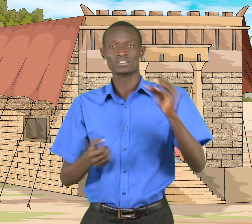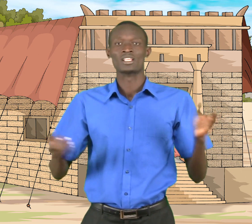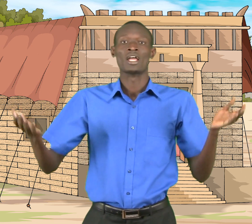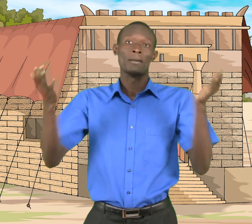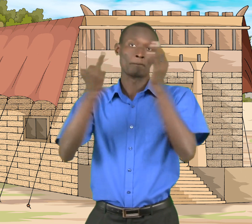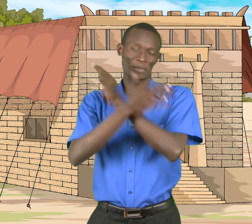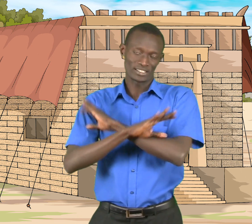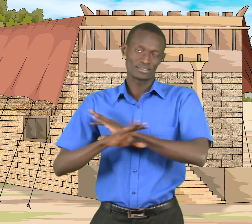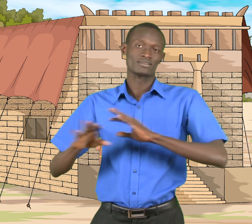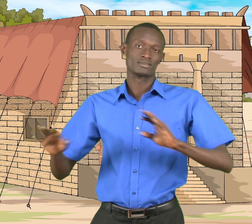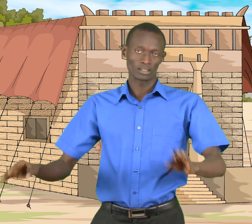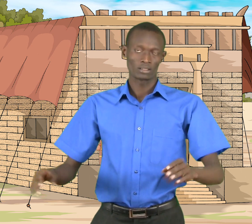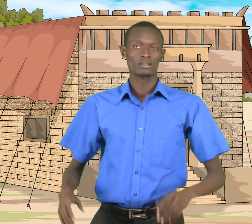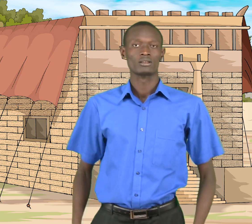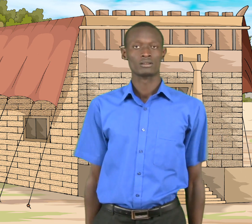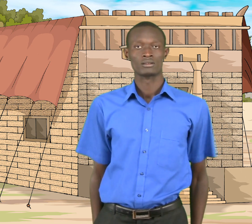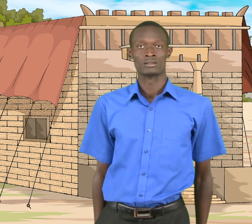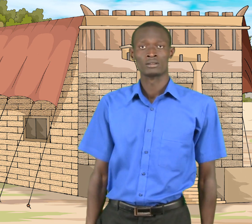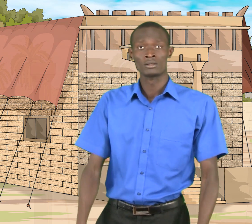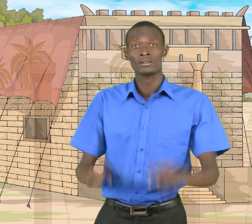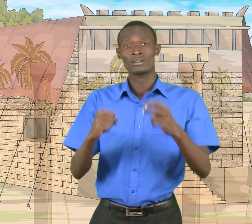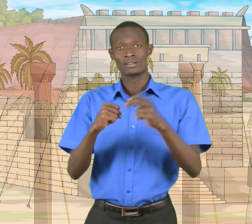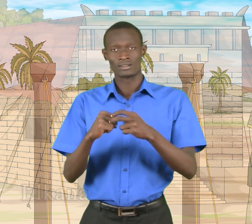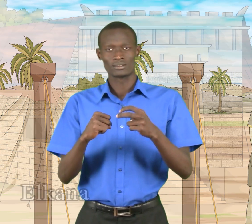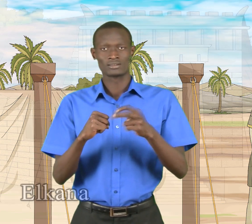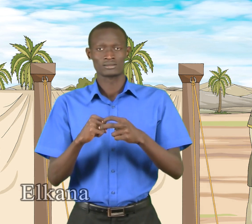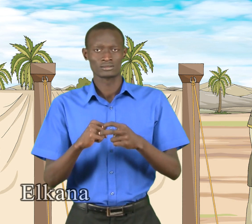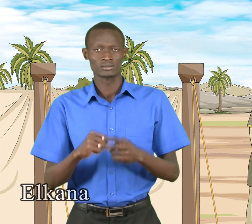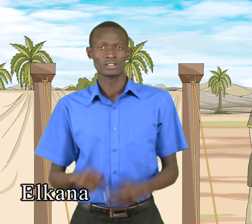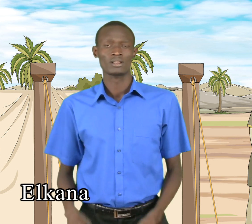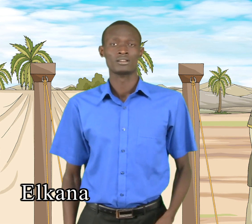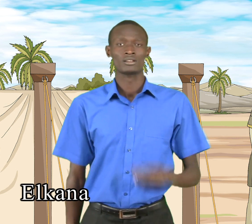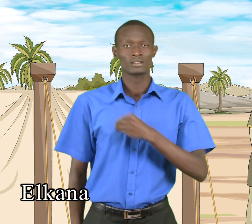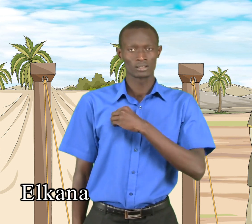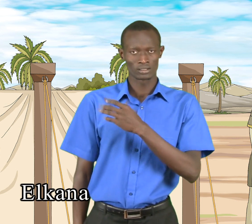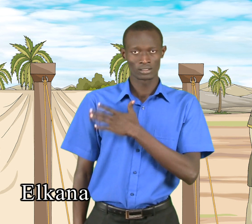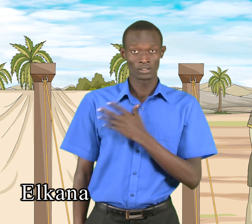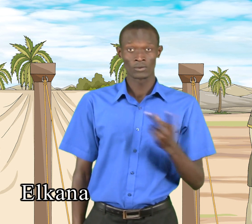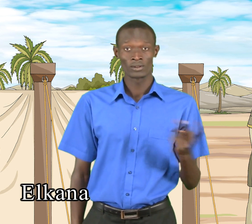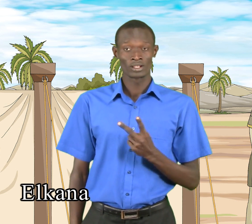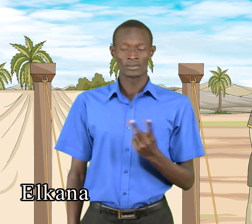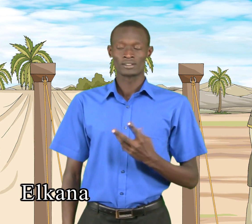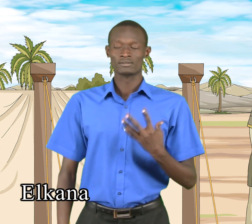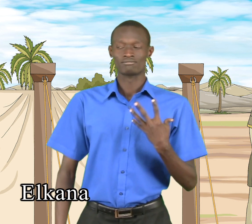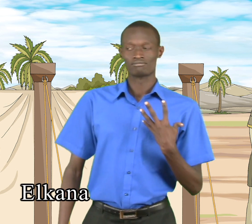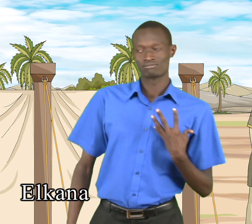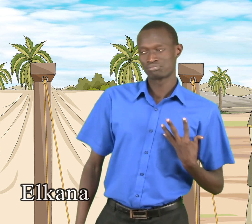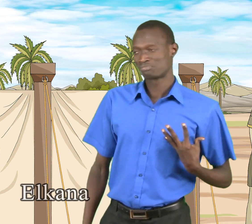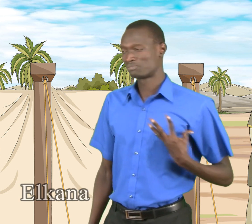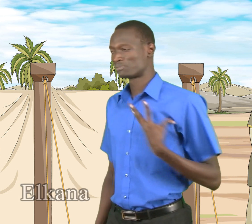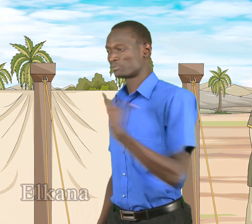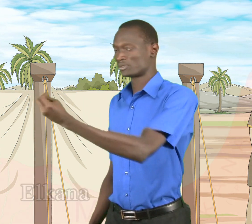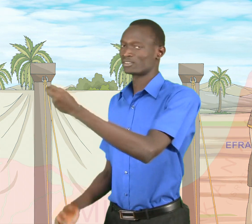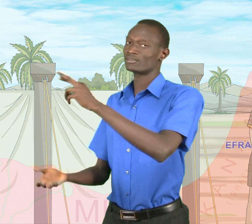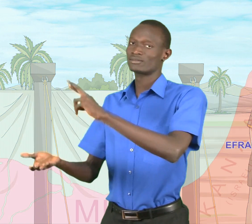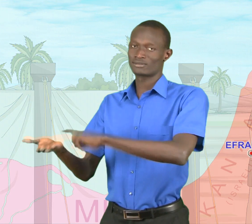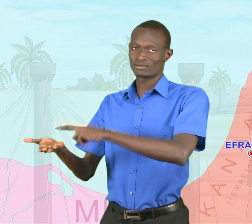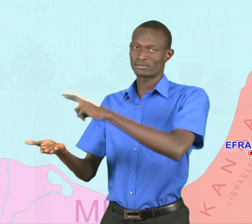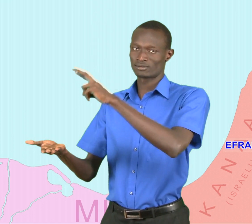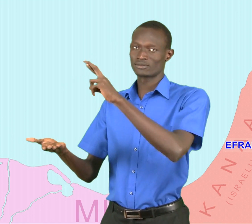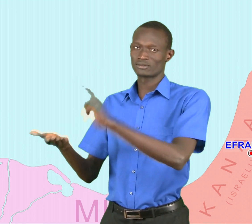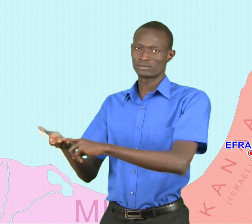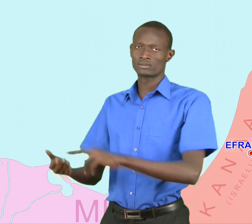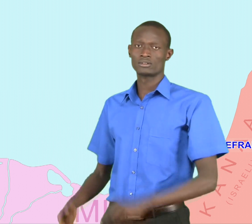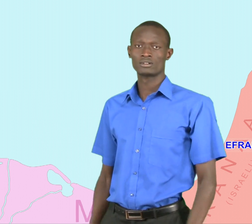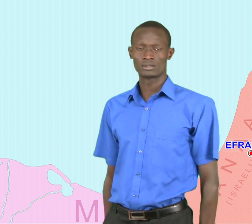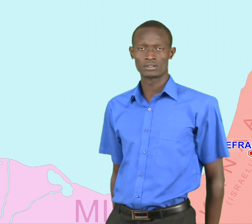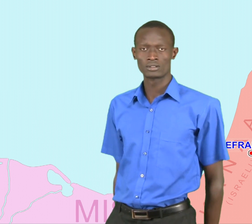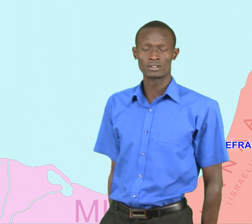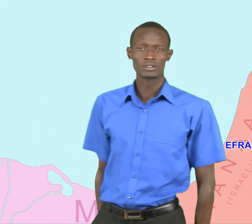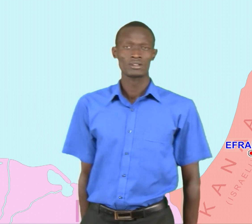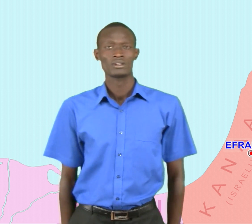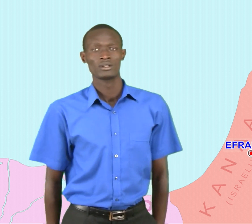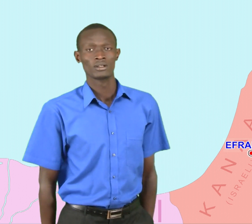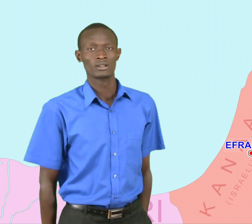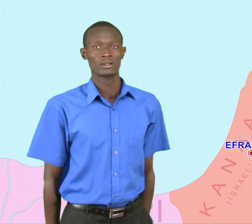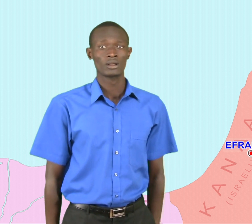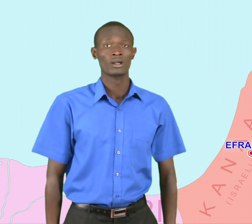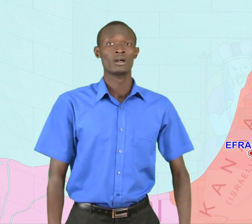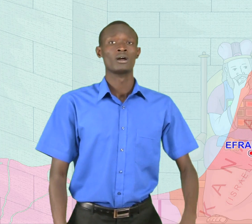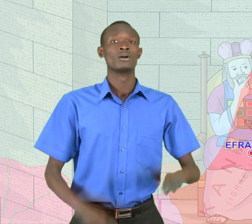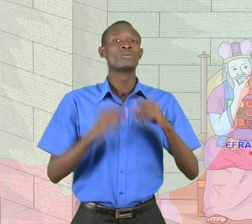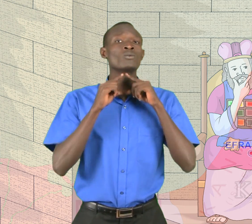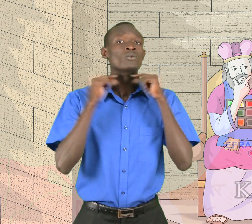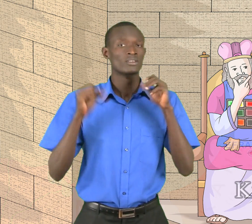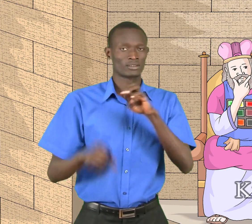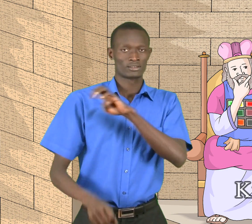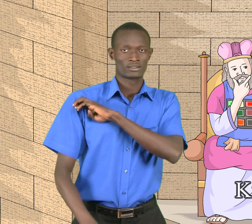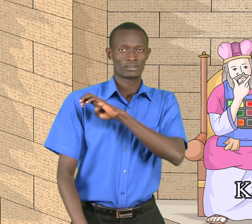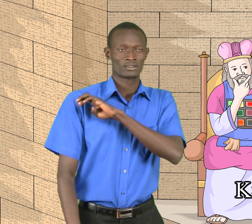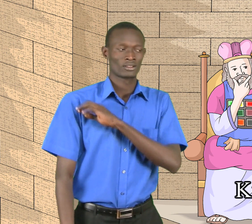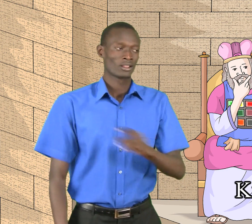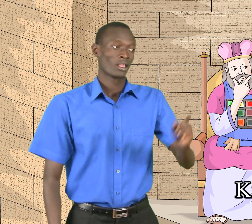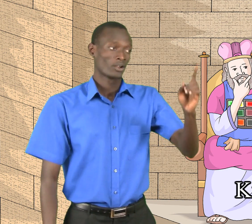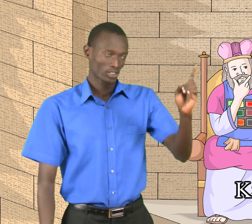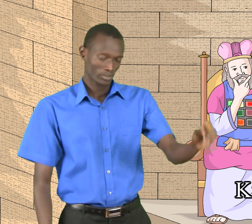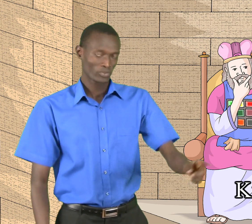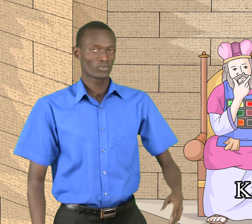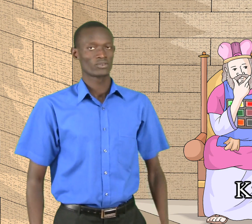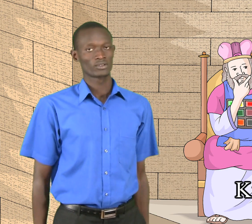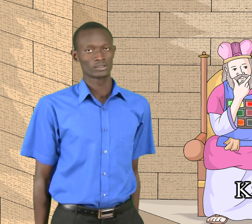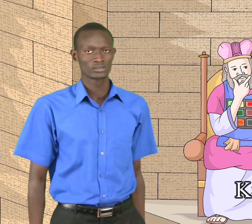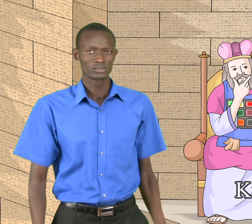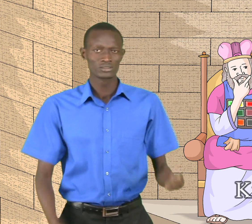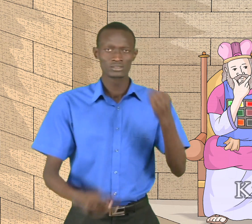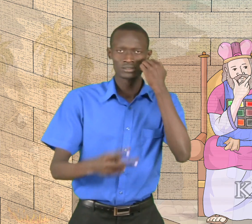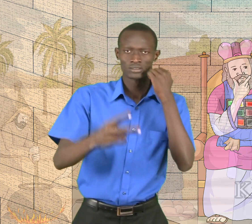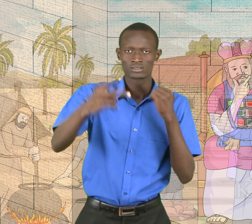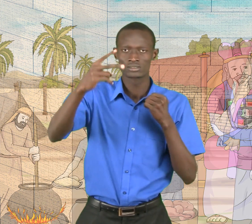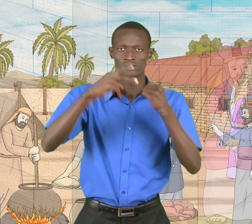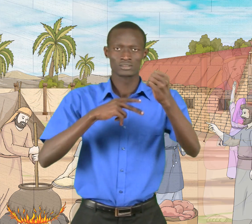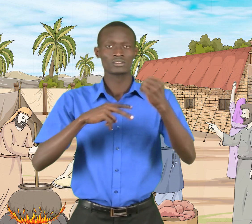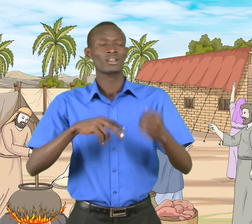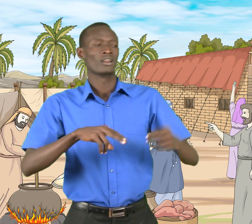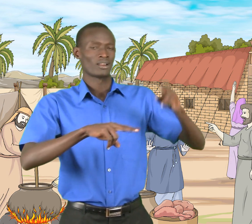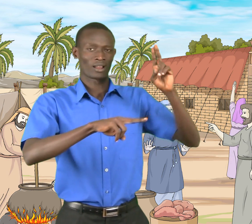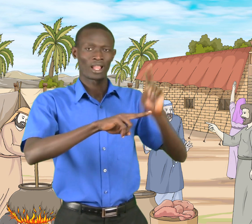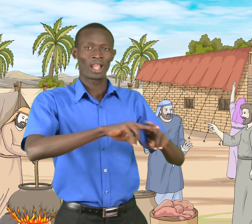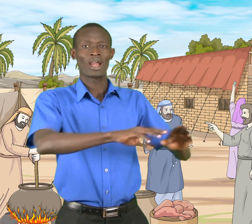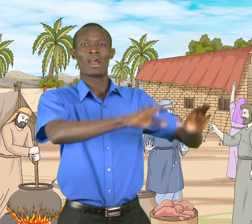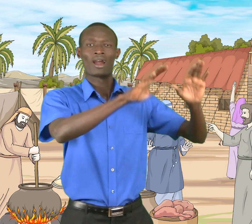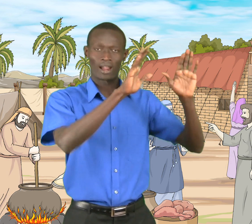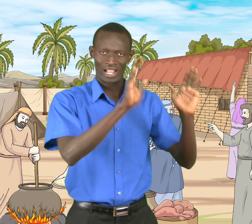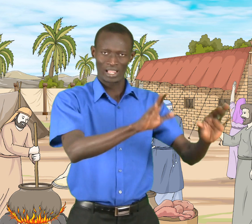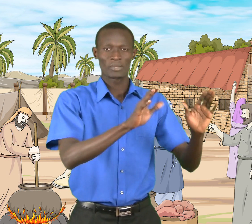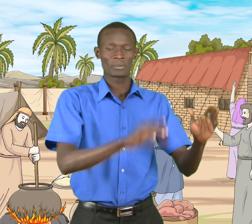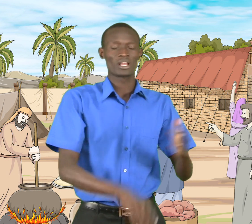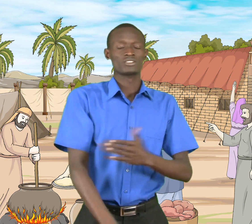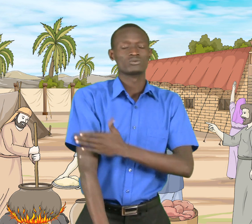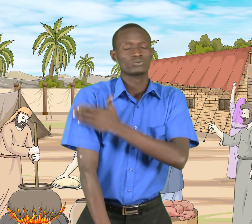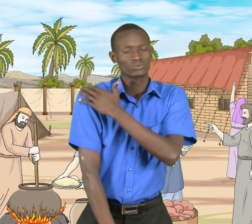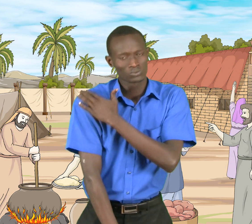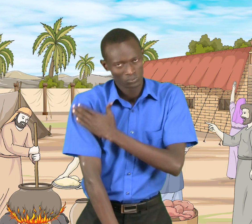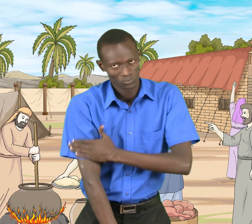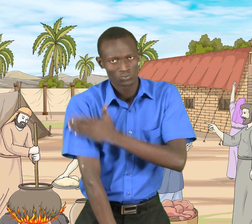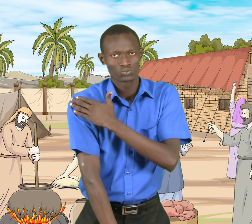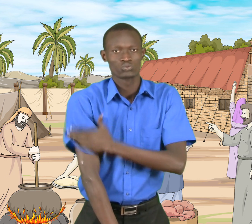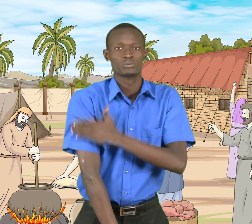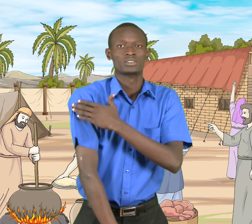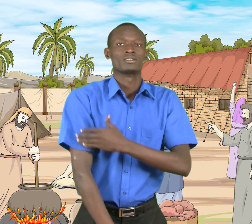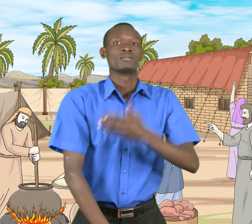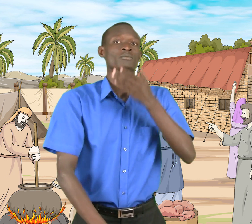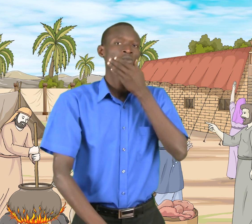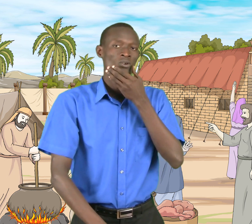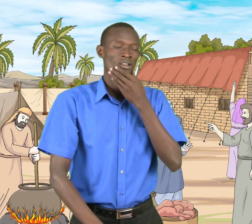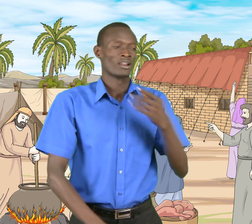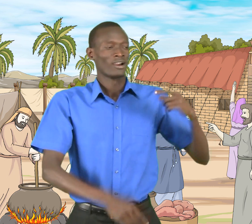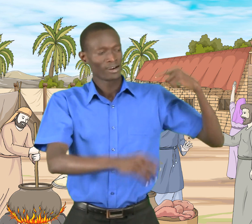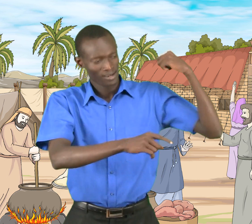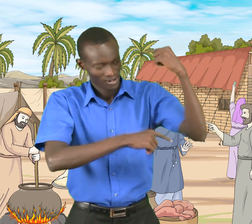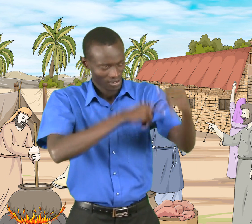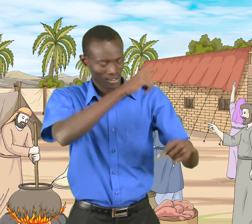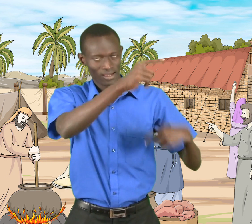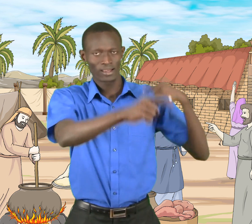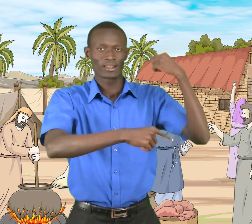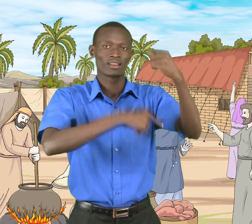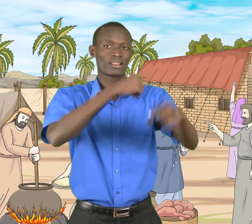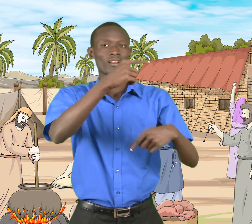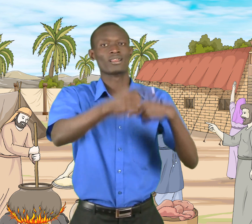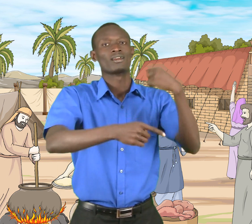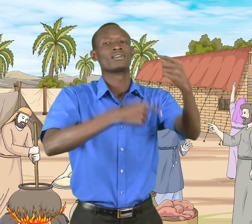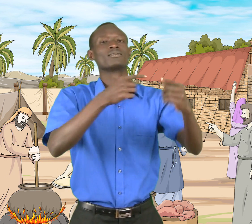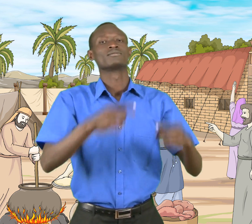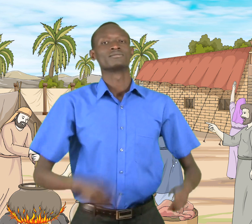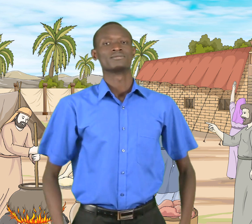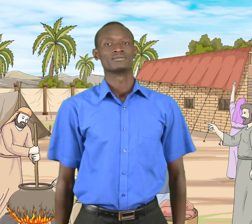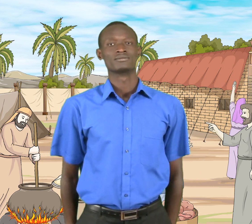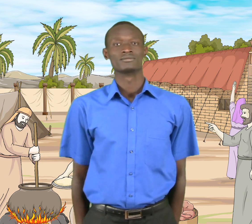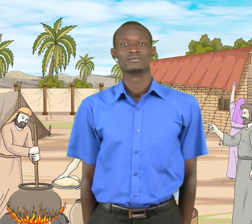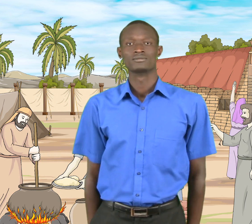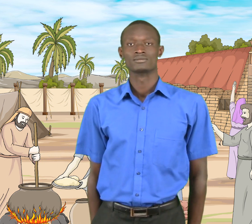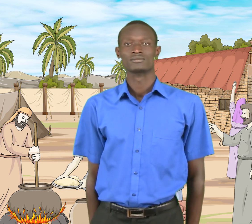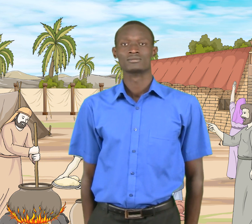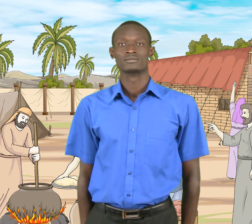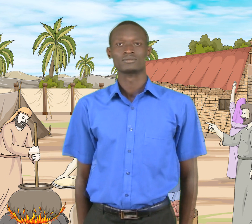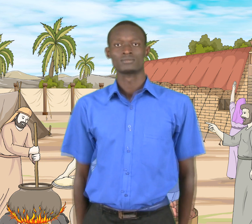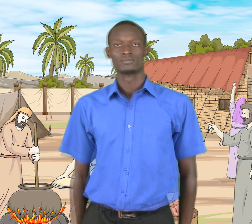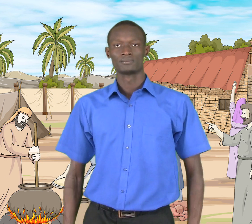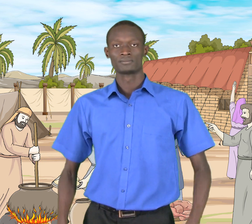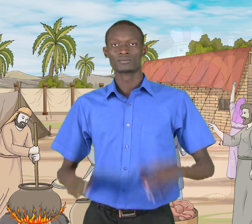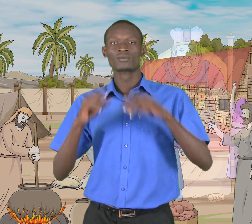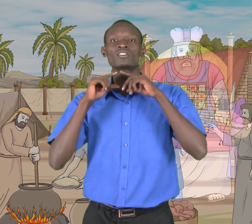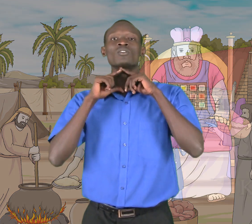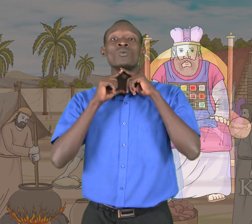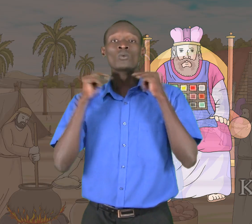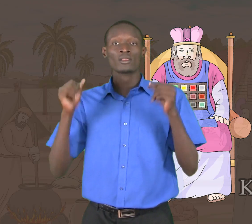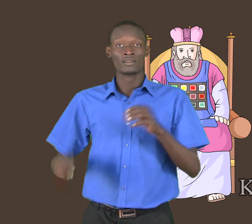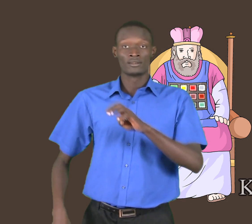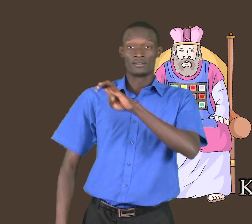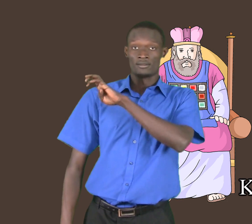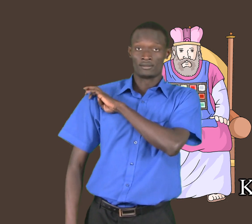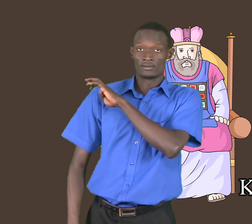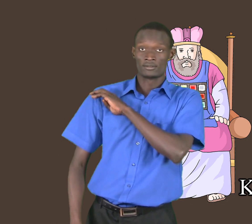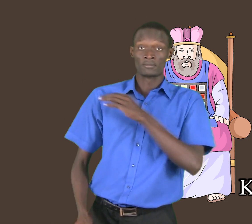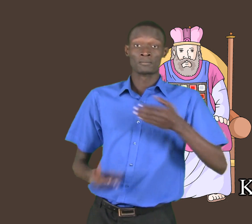Then Elkanah went home to Ramah, but the boy began ministering to the LORD before Eli the priest.